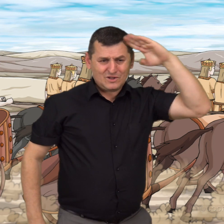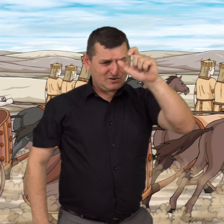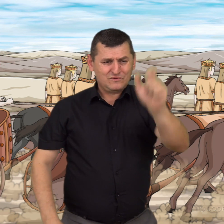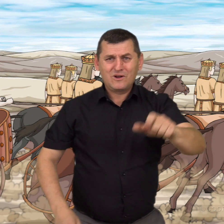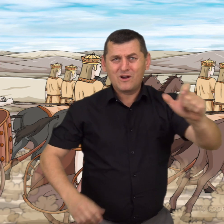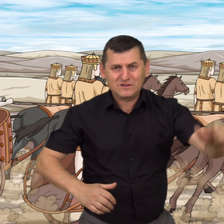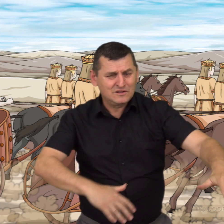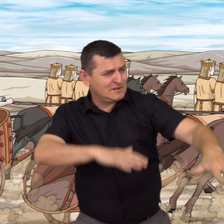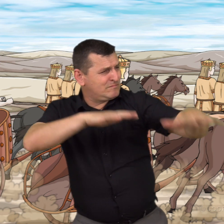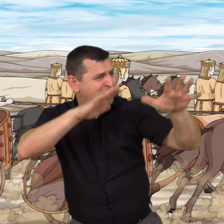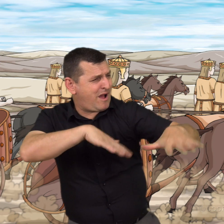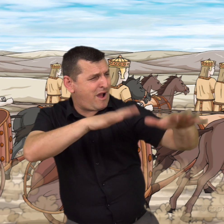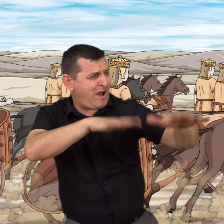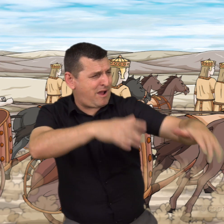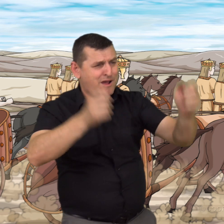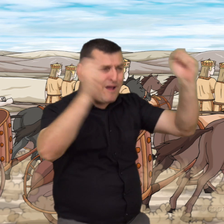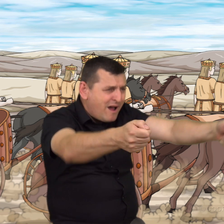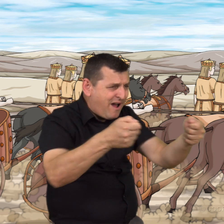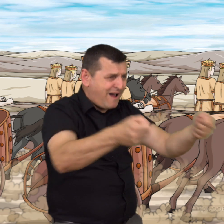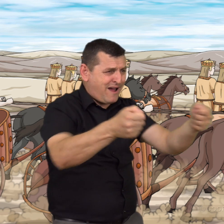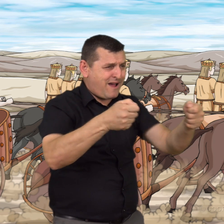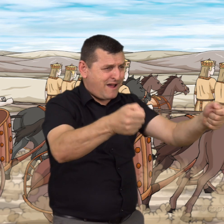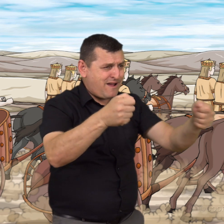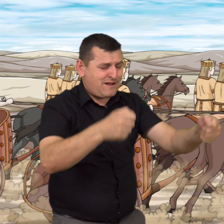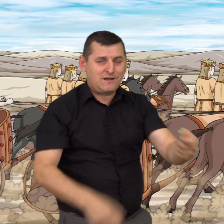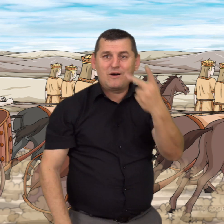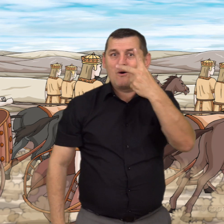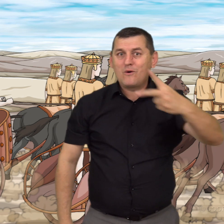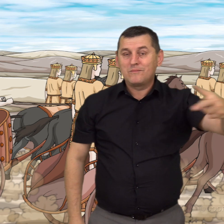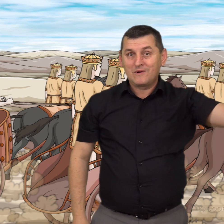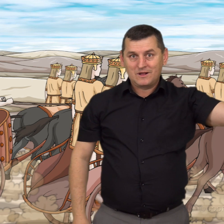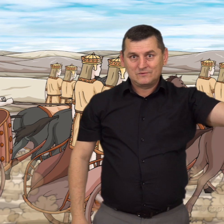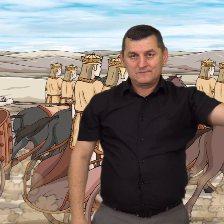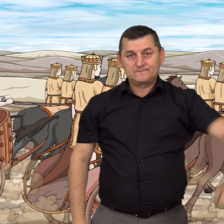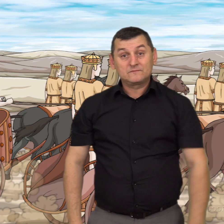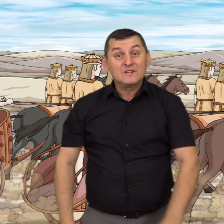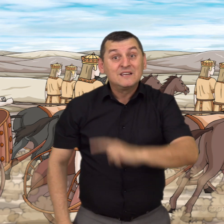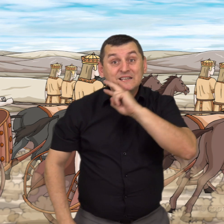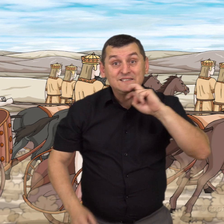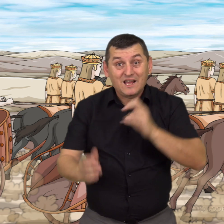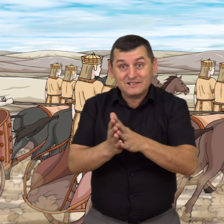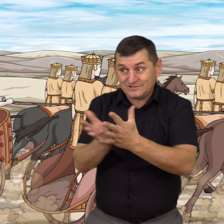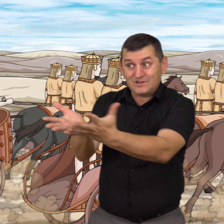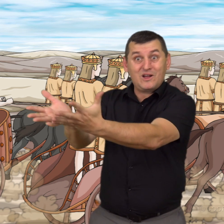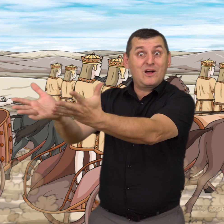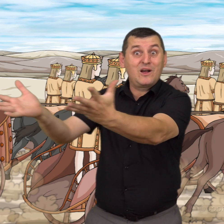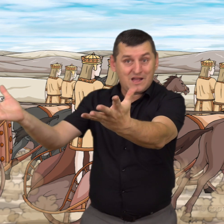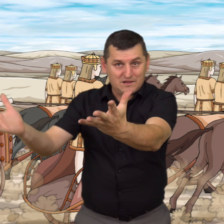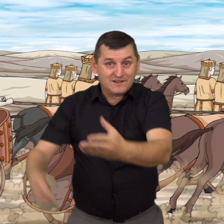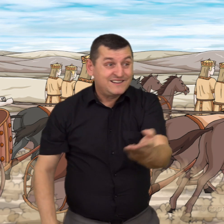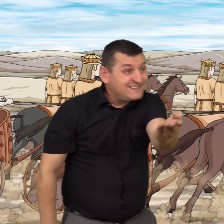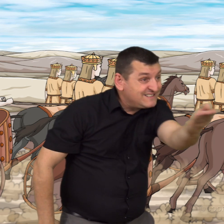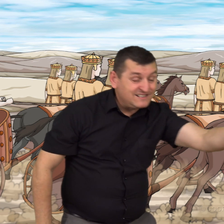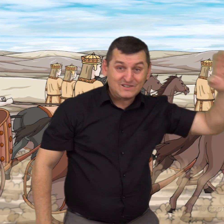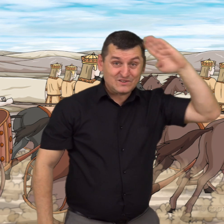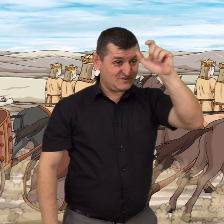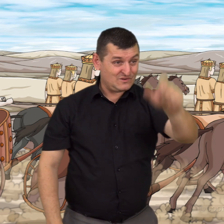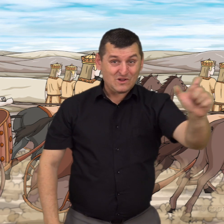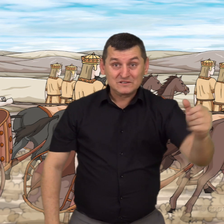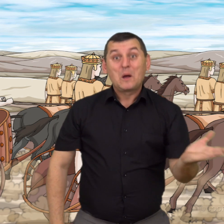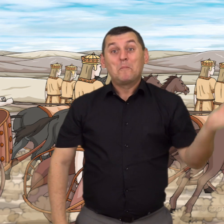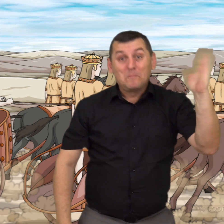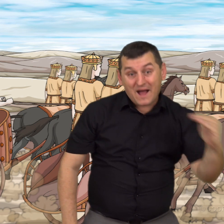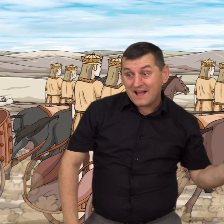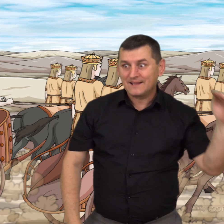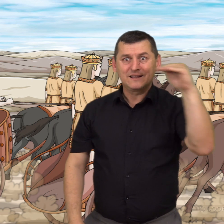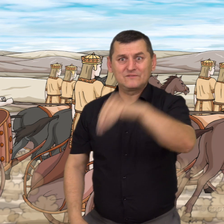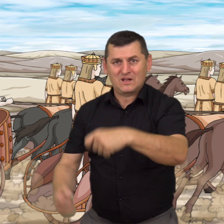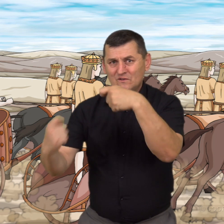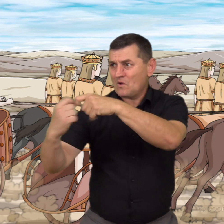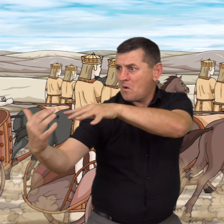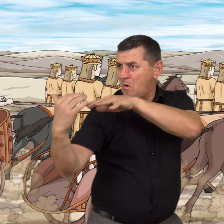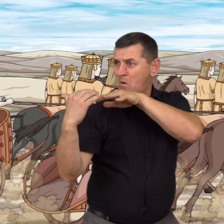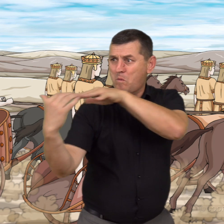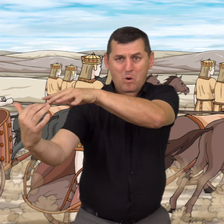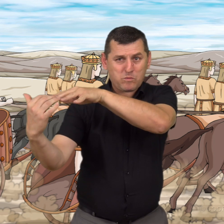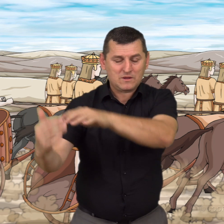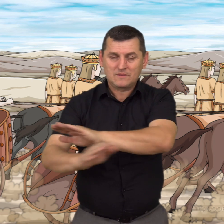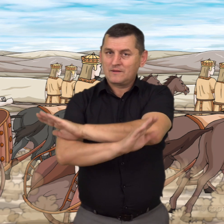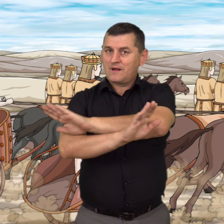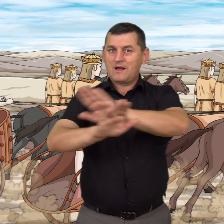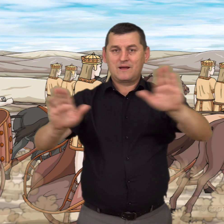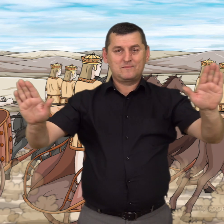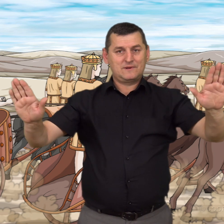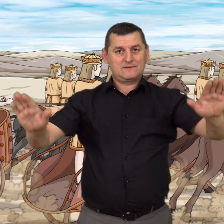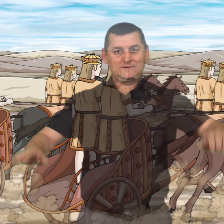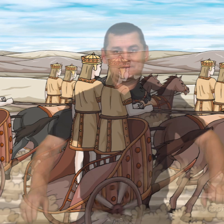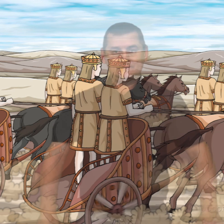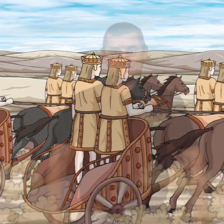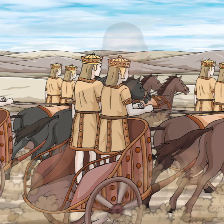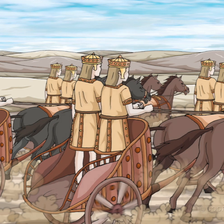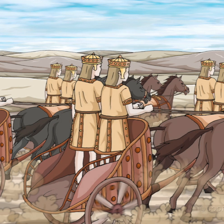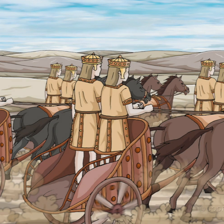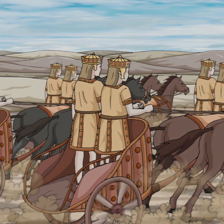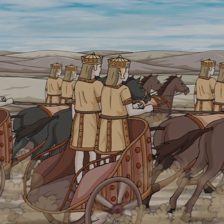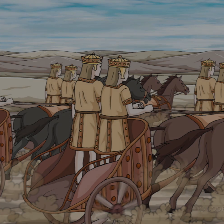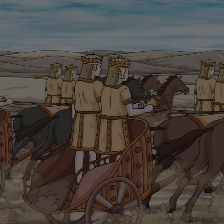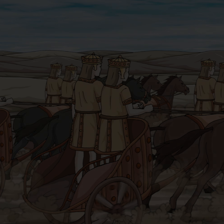And the Aramean raiders did not come into the land of Israel again.